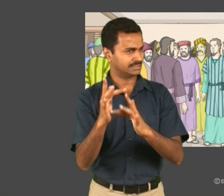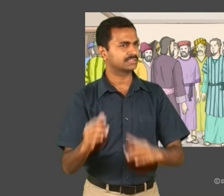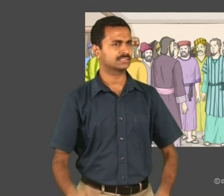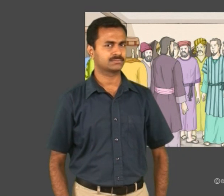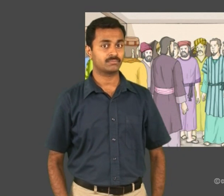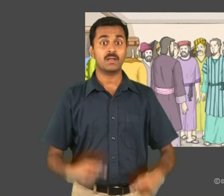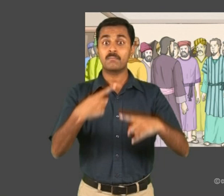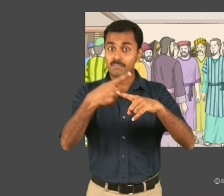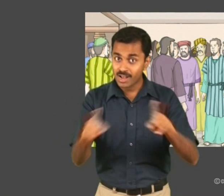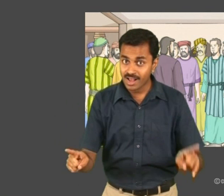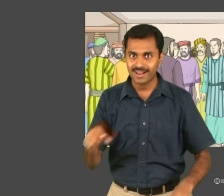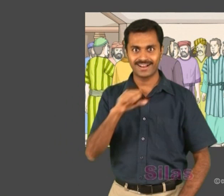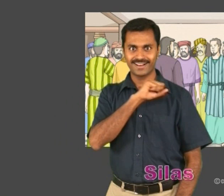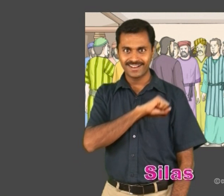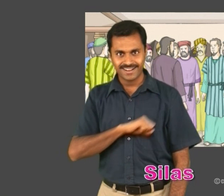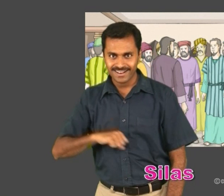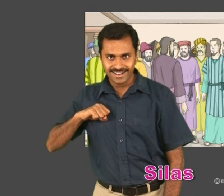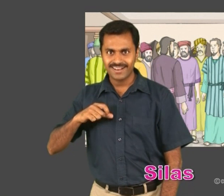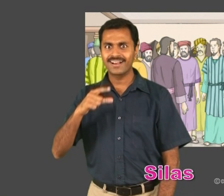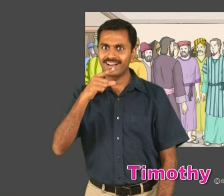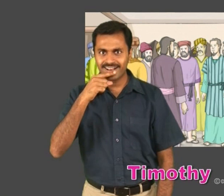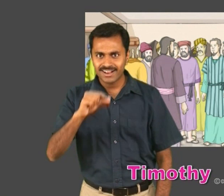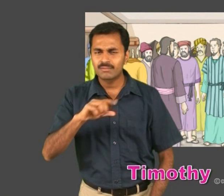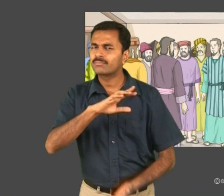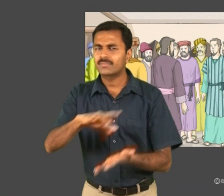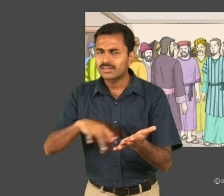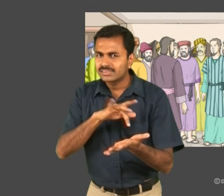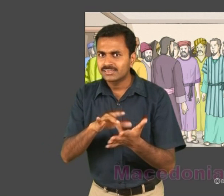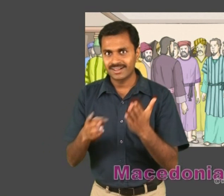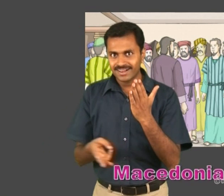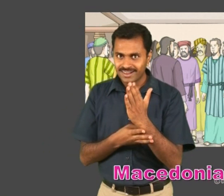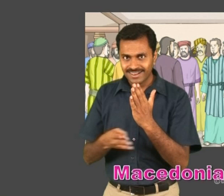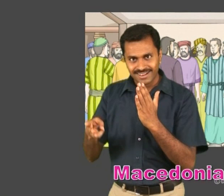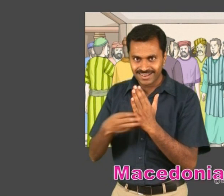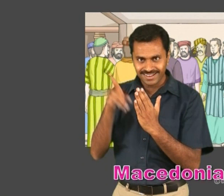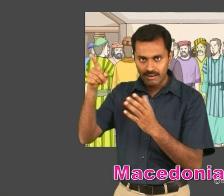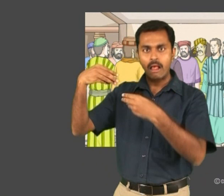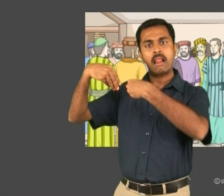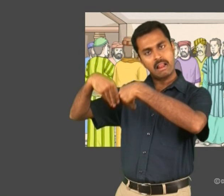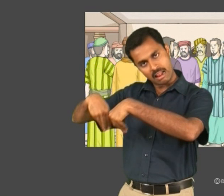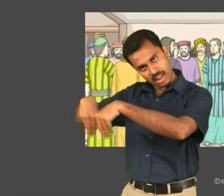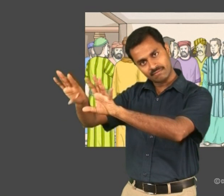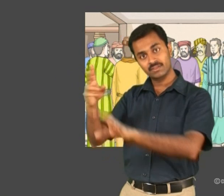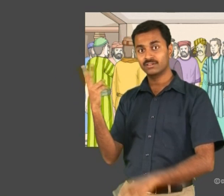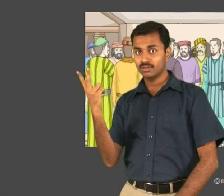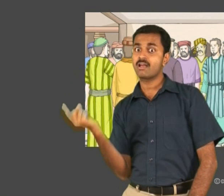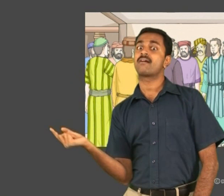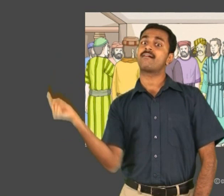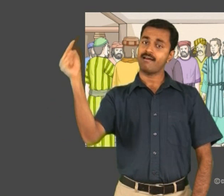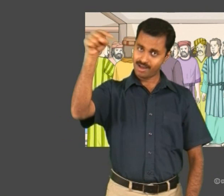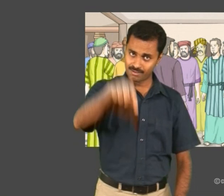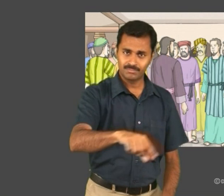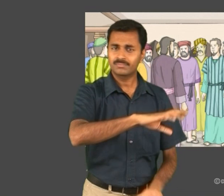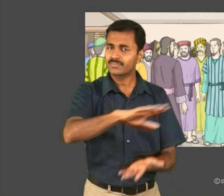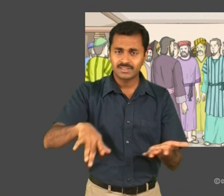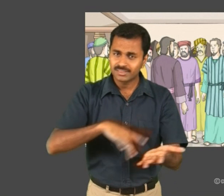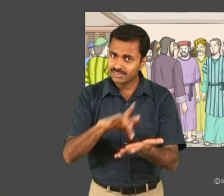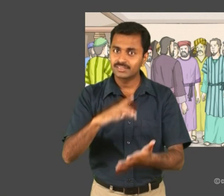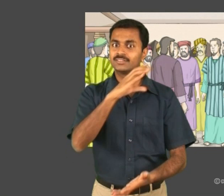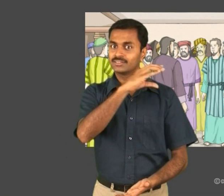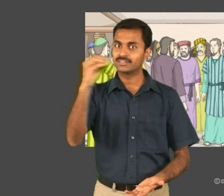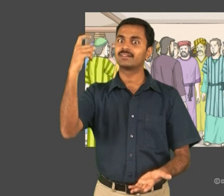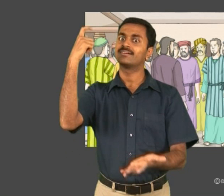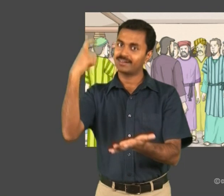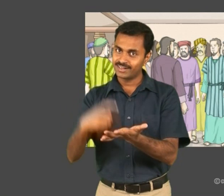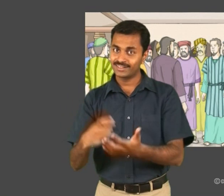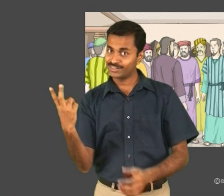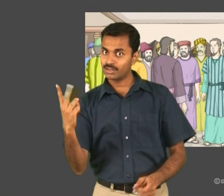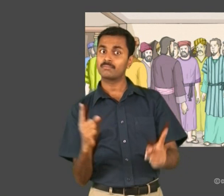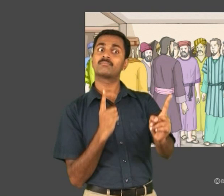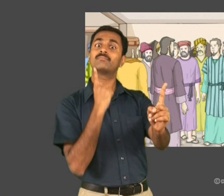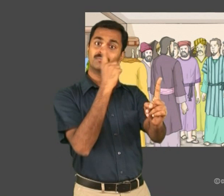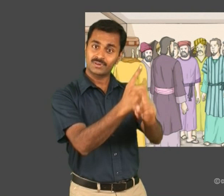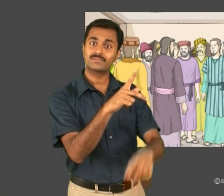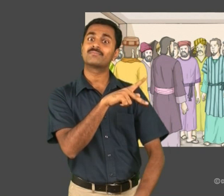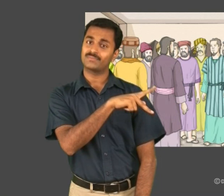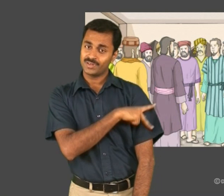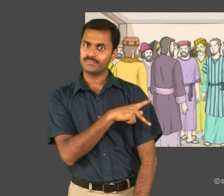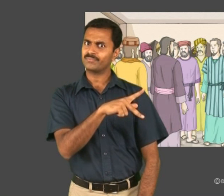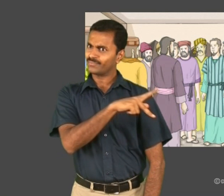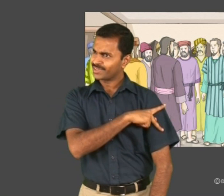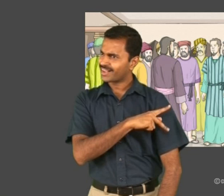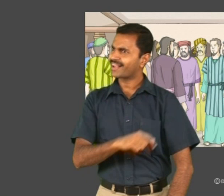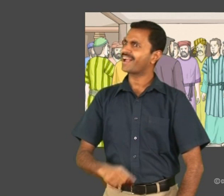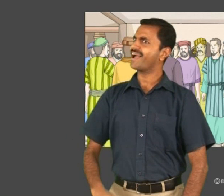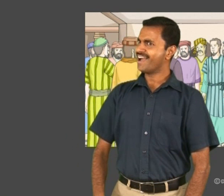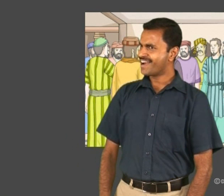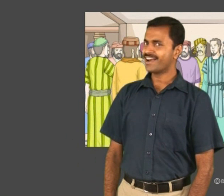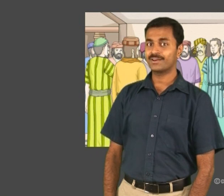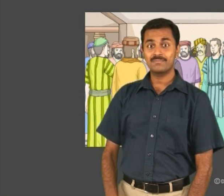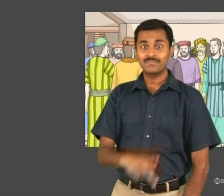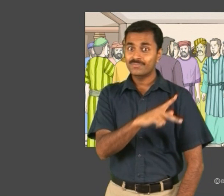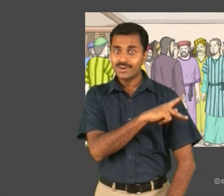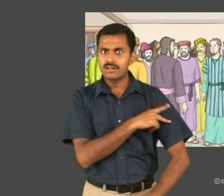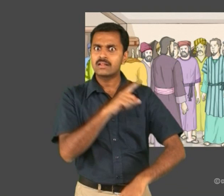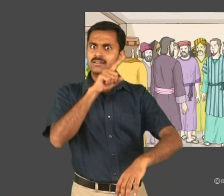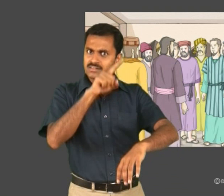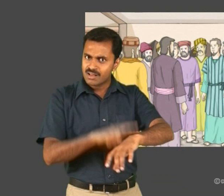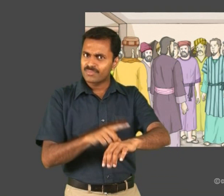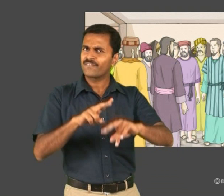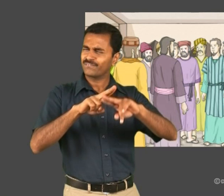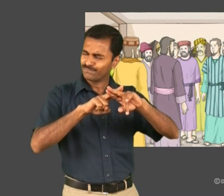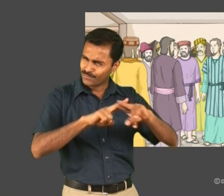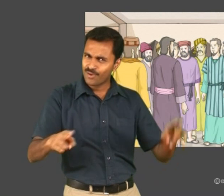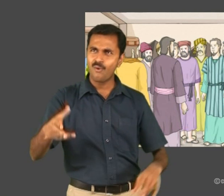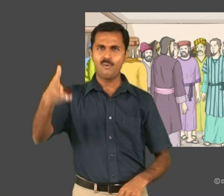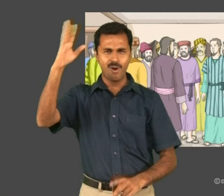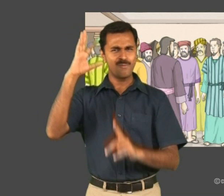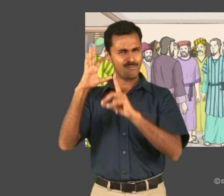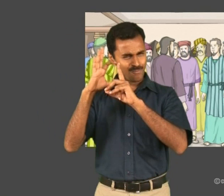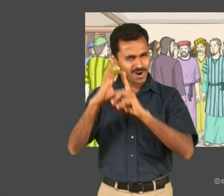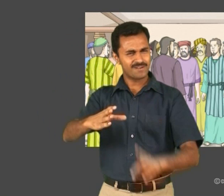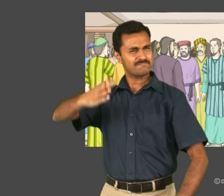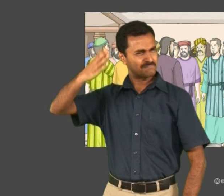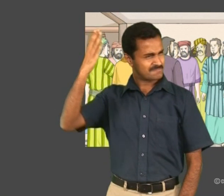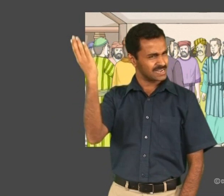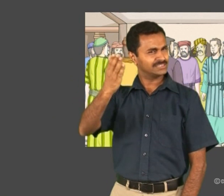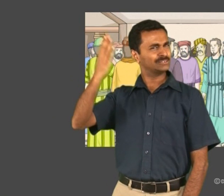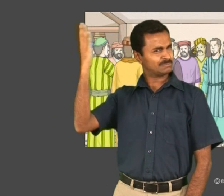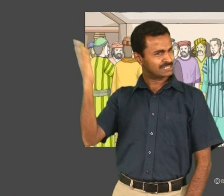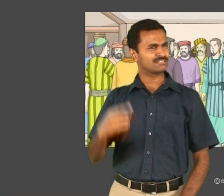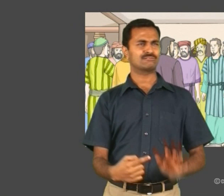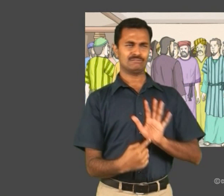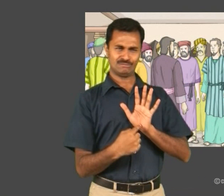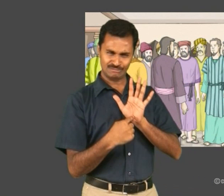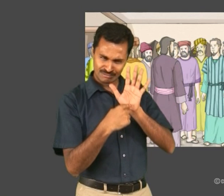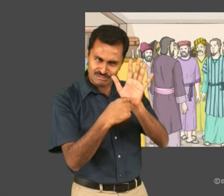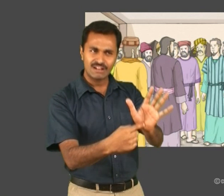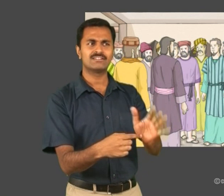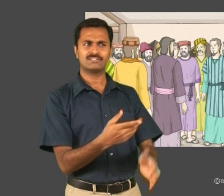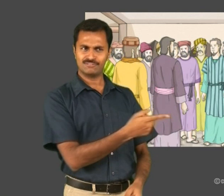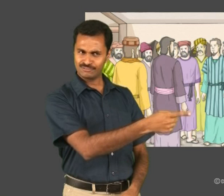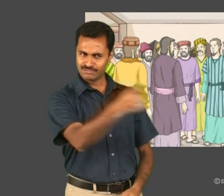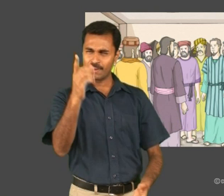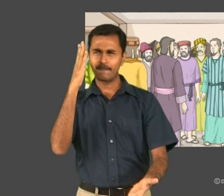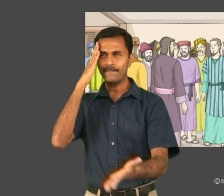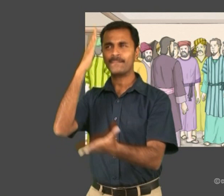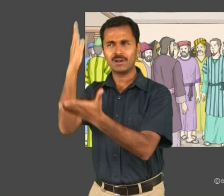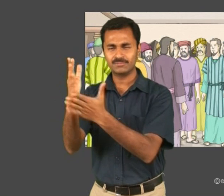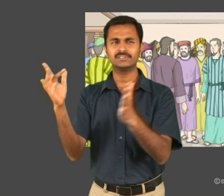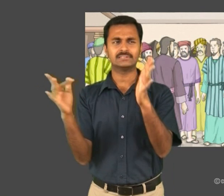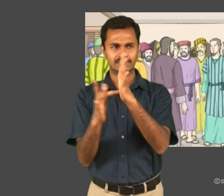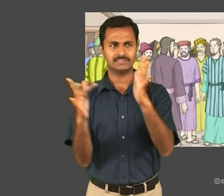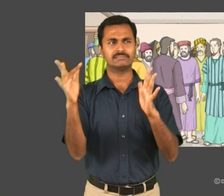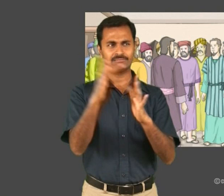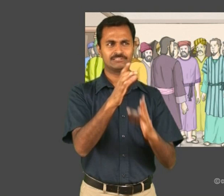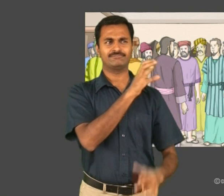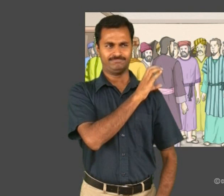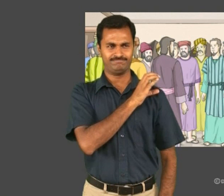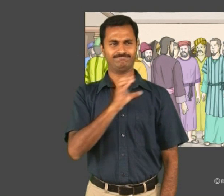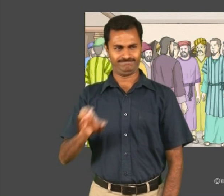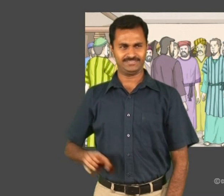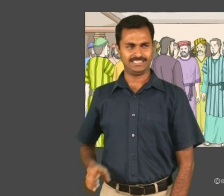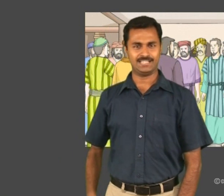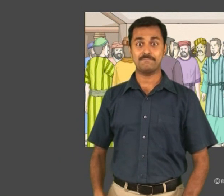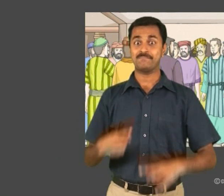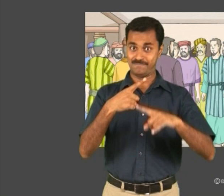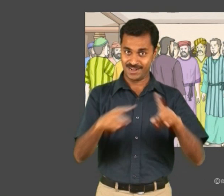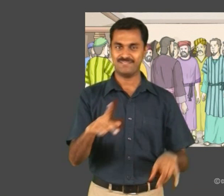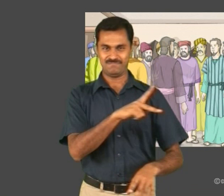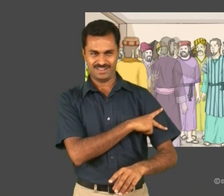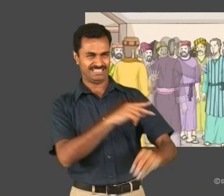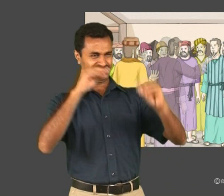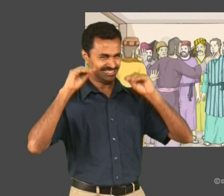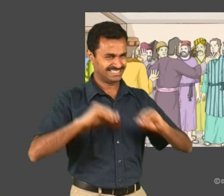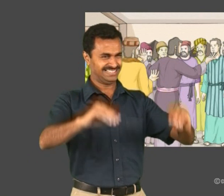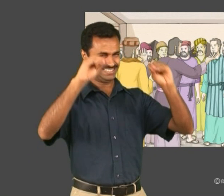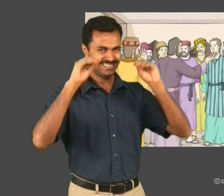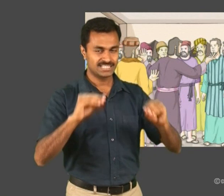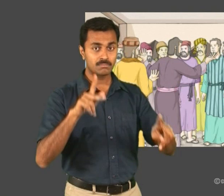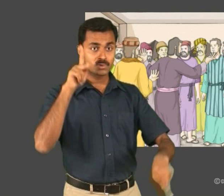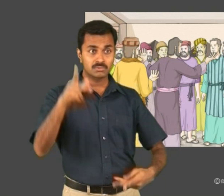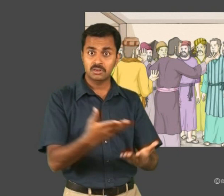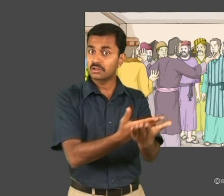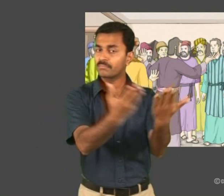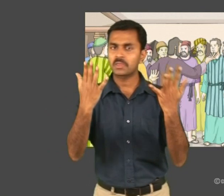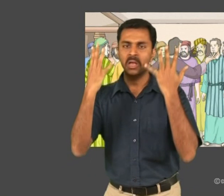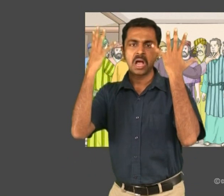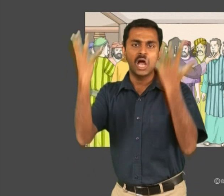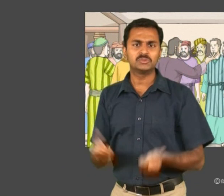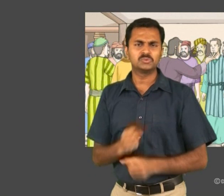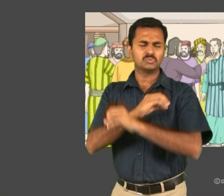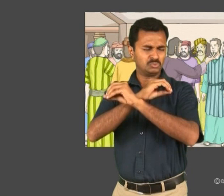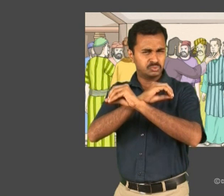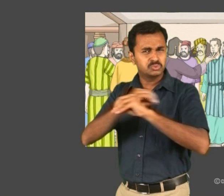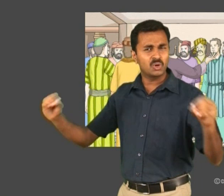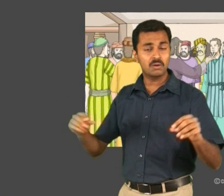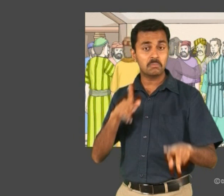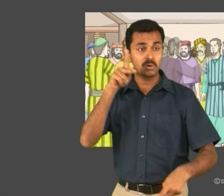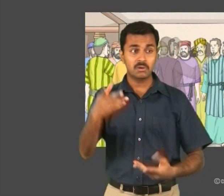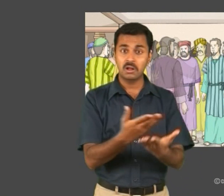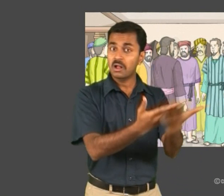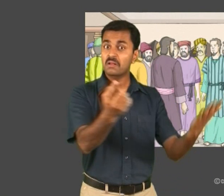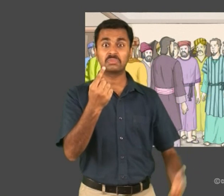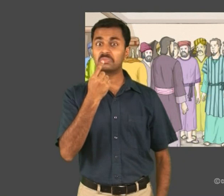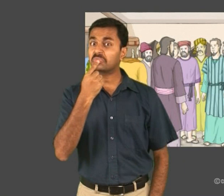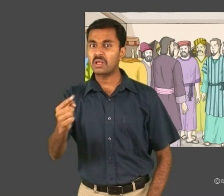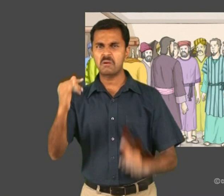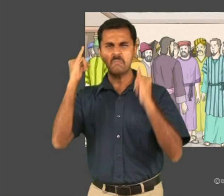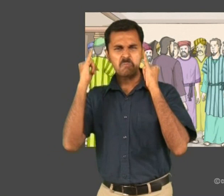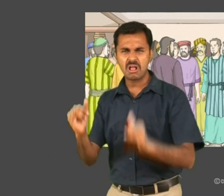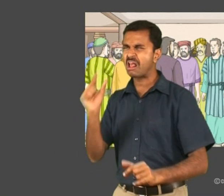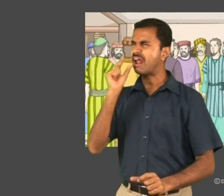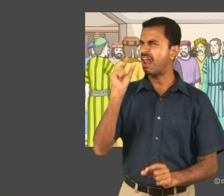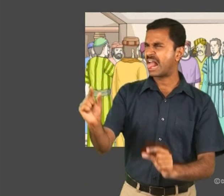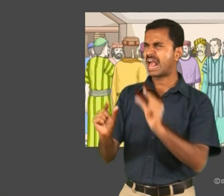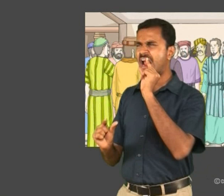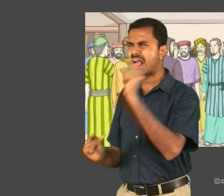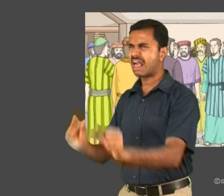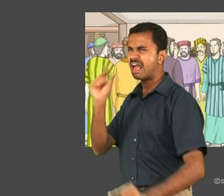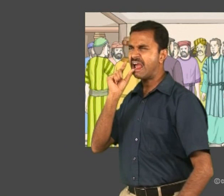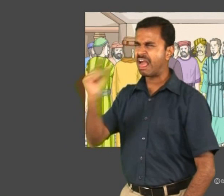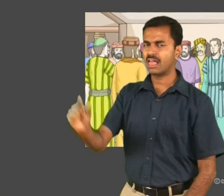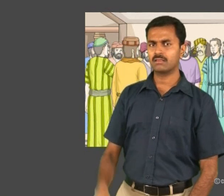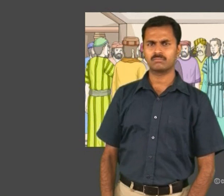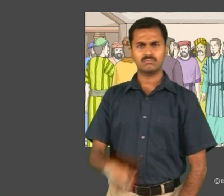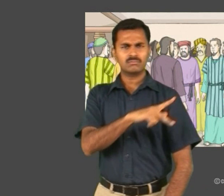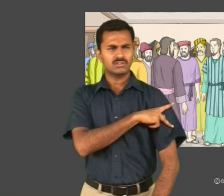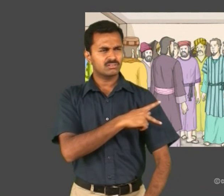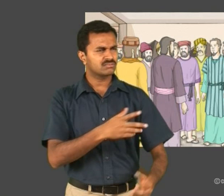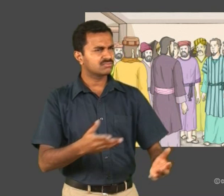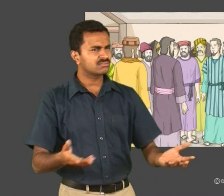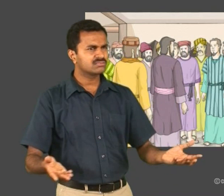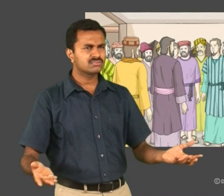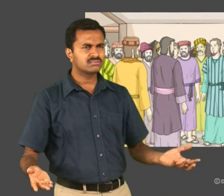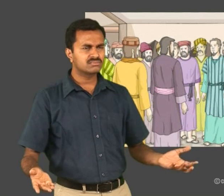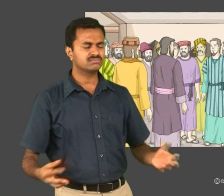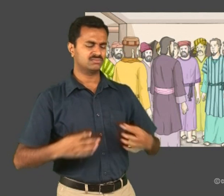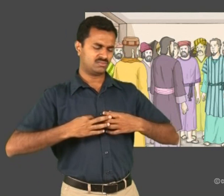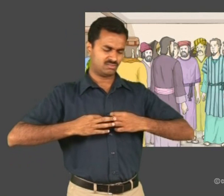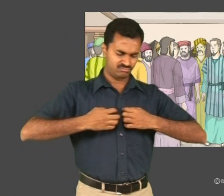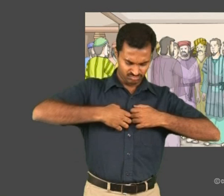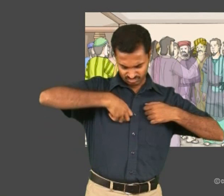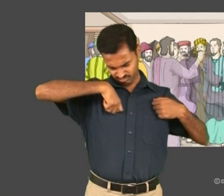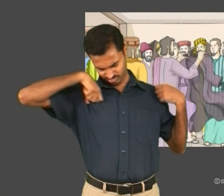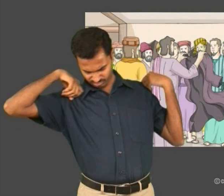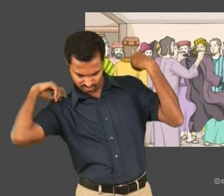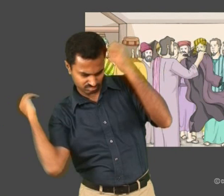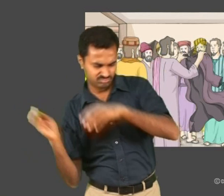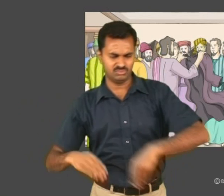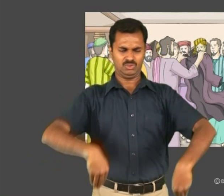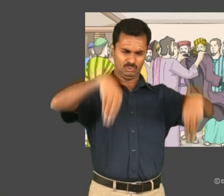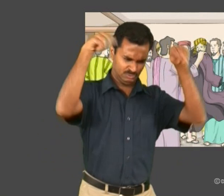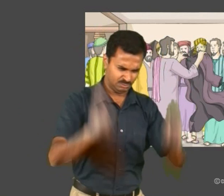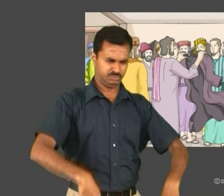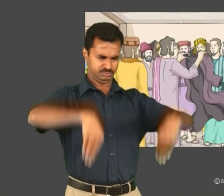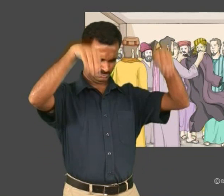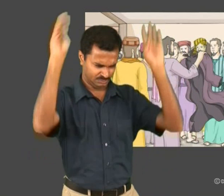And when Silas and Timothy came down from Macedonia, Paul devoted himself fully to the word, testifying to the Jews that Jesus is the Christ.